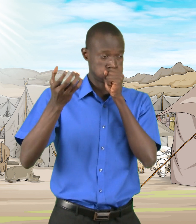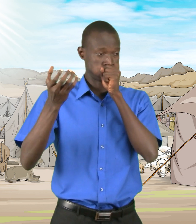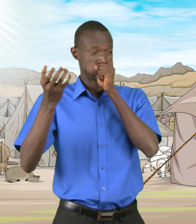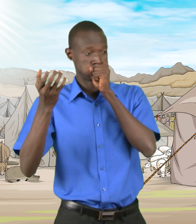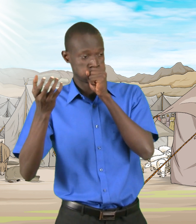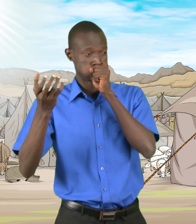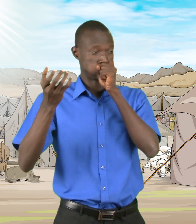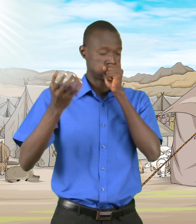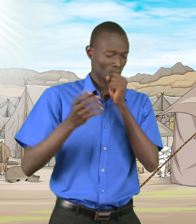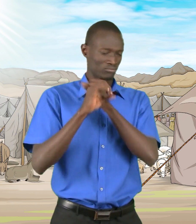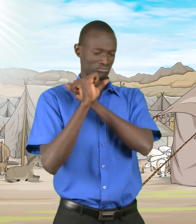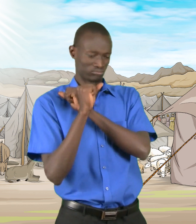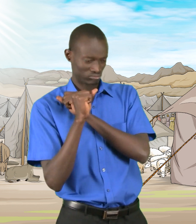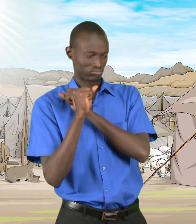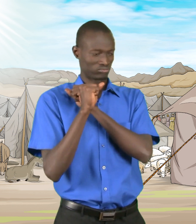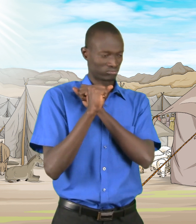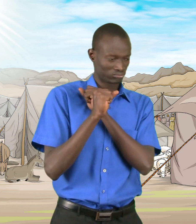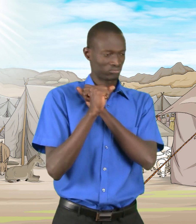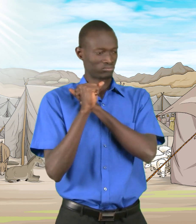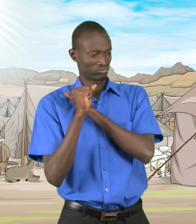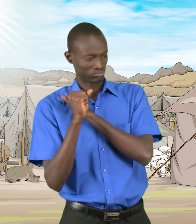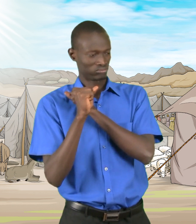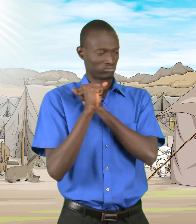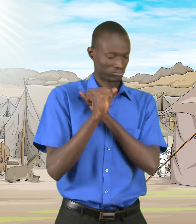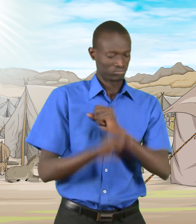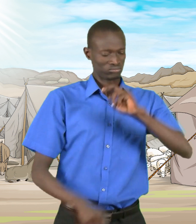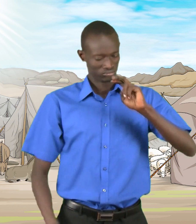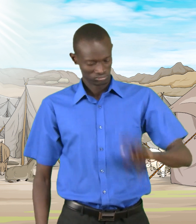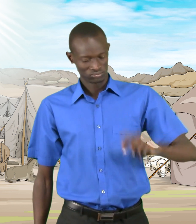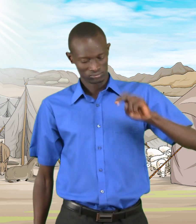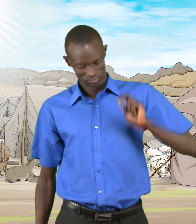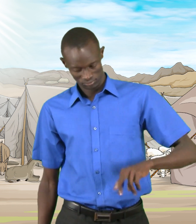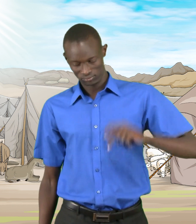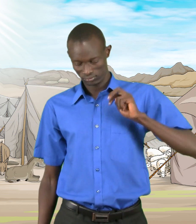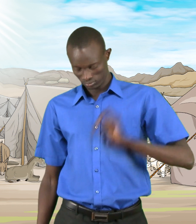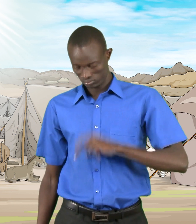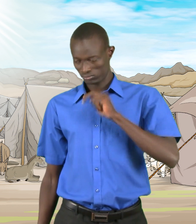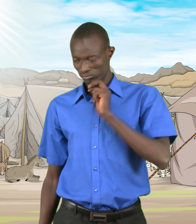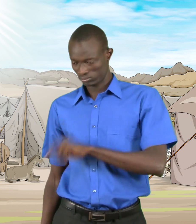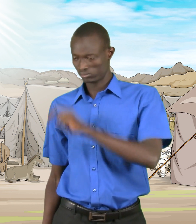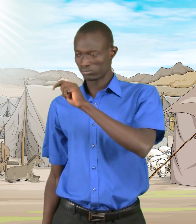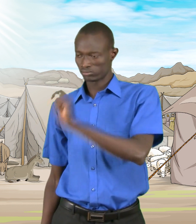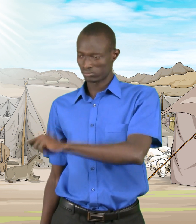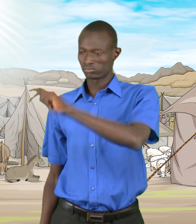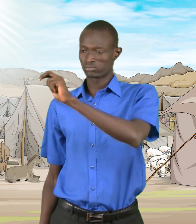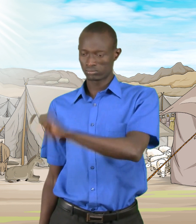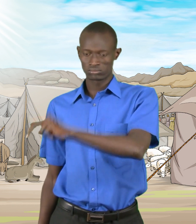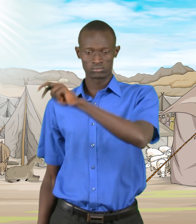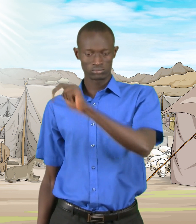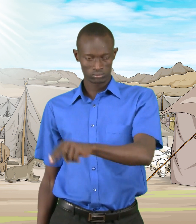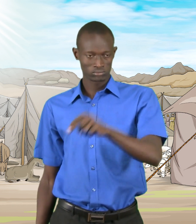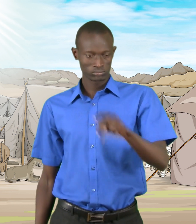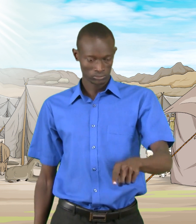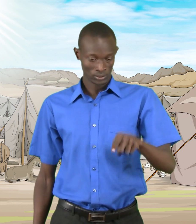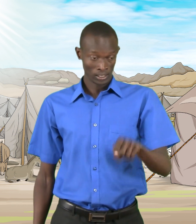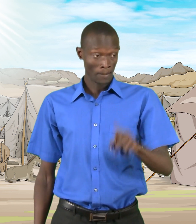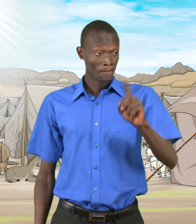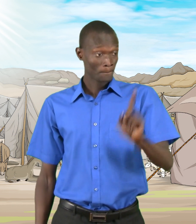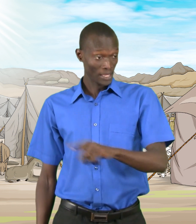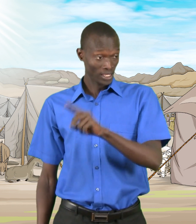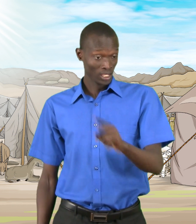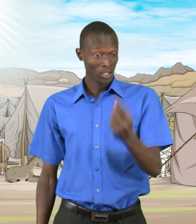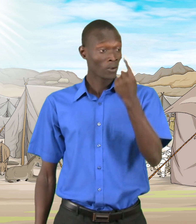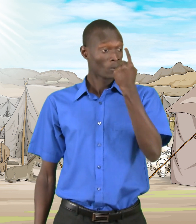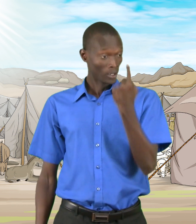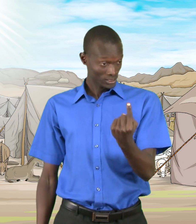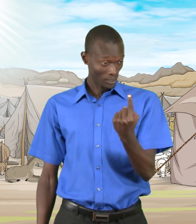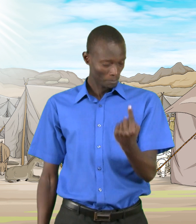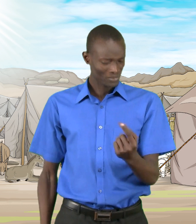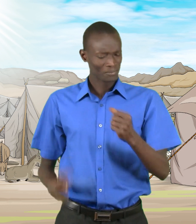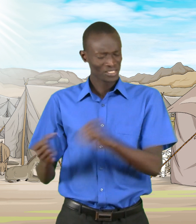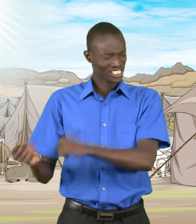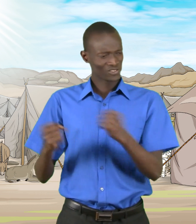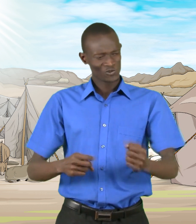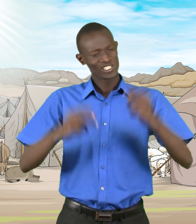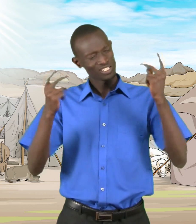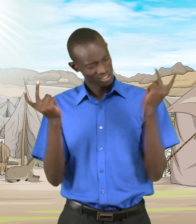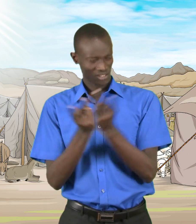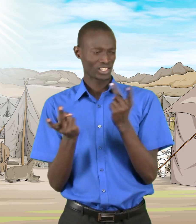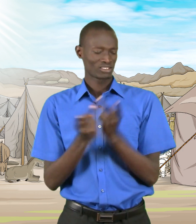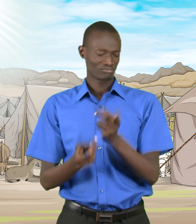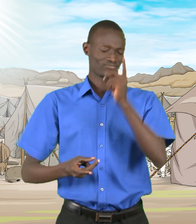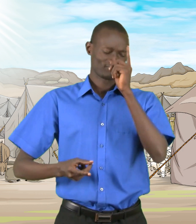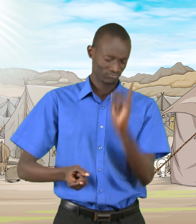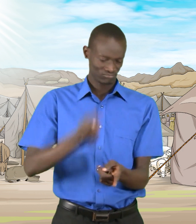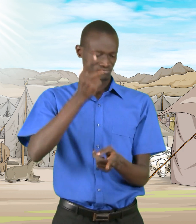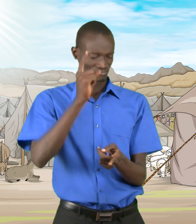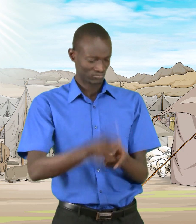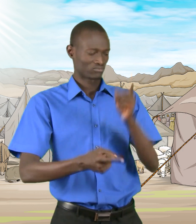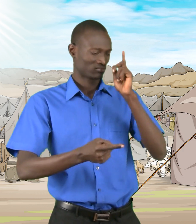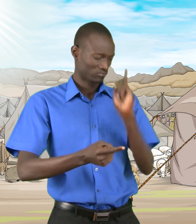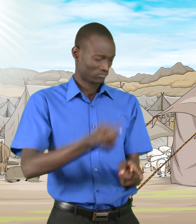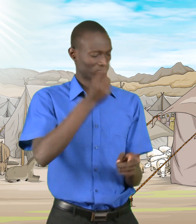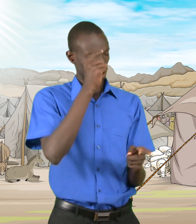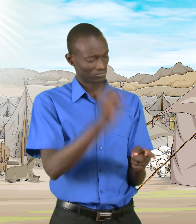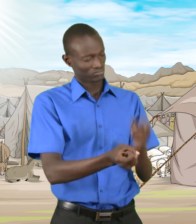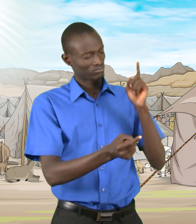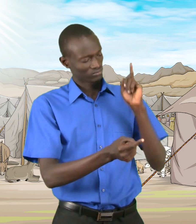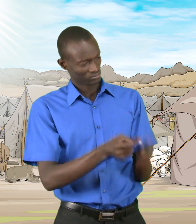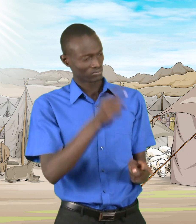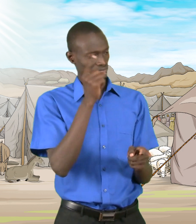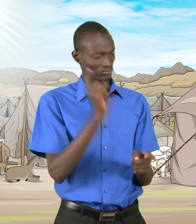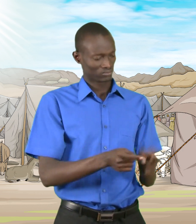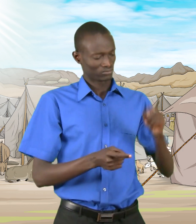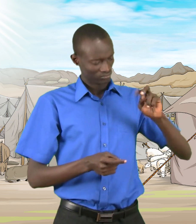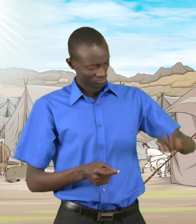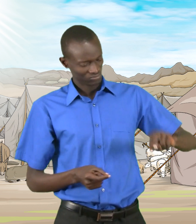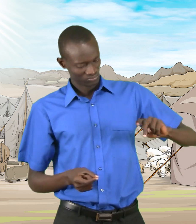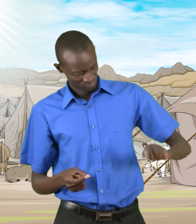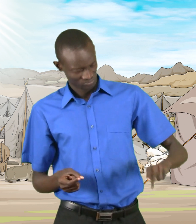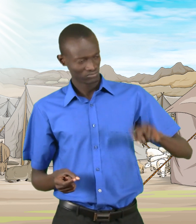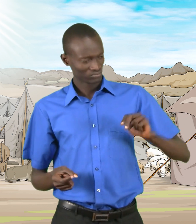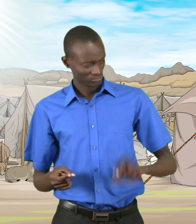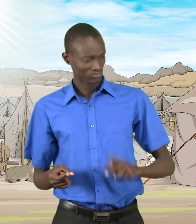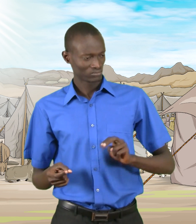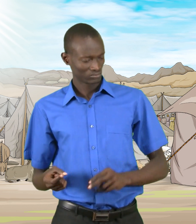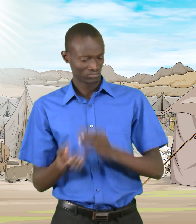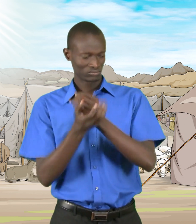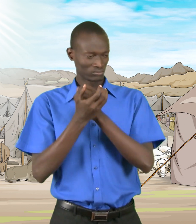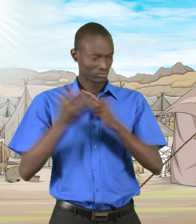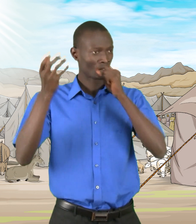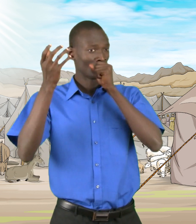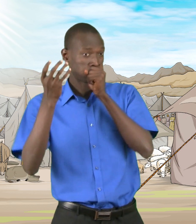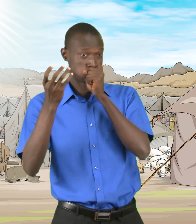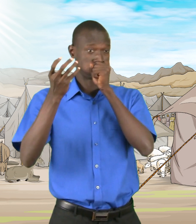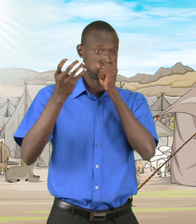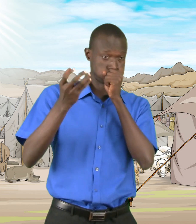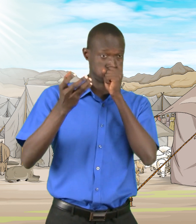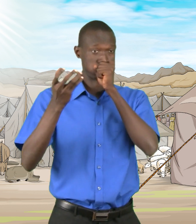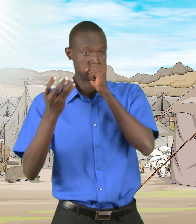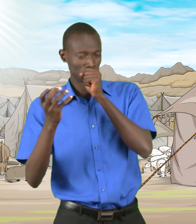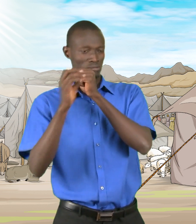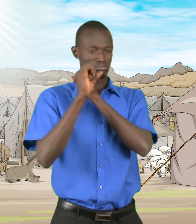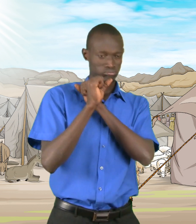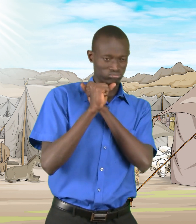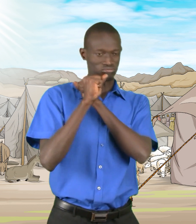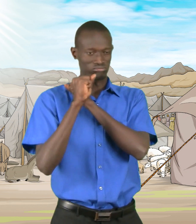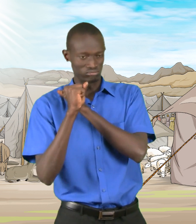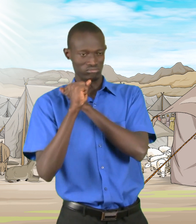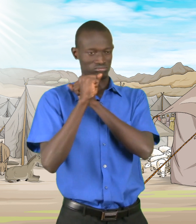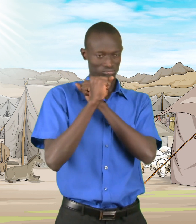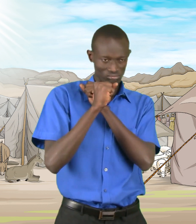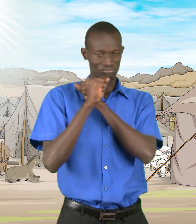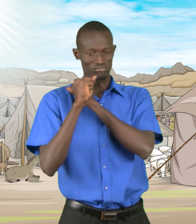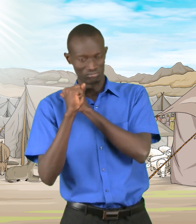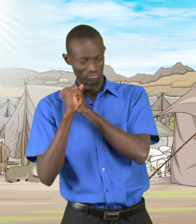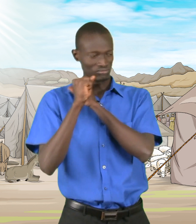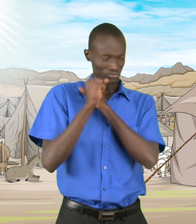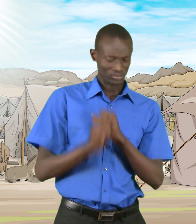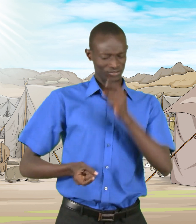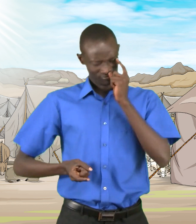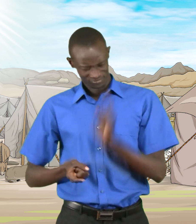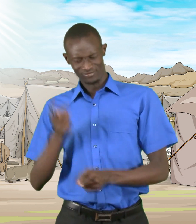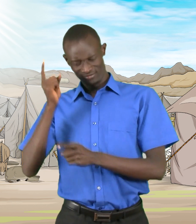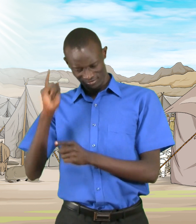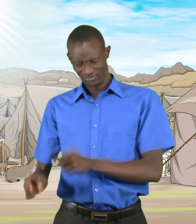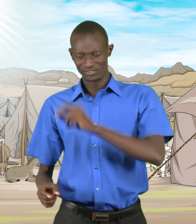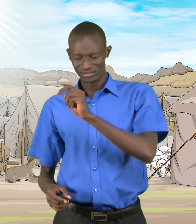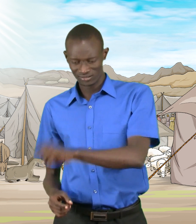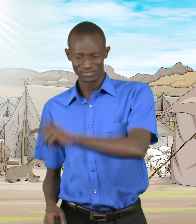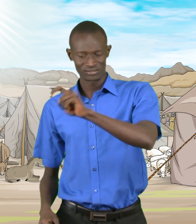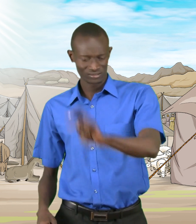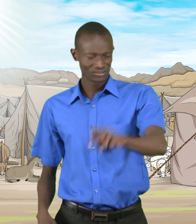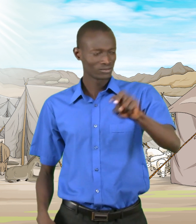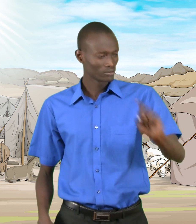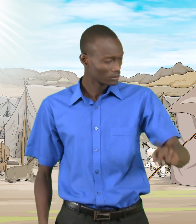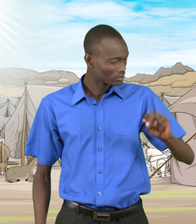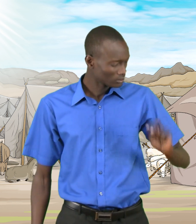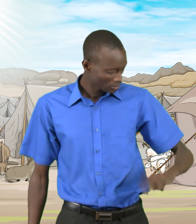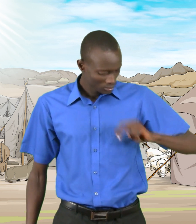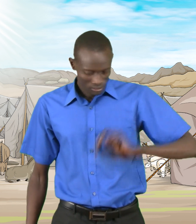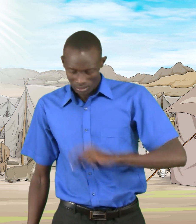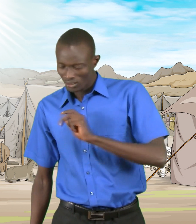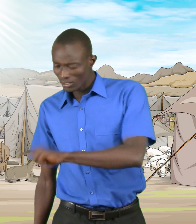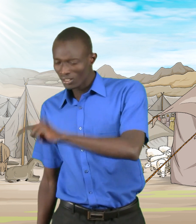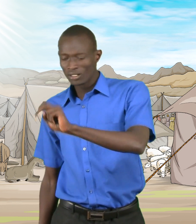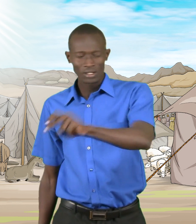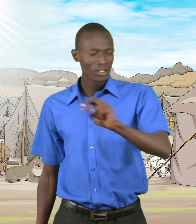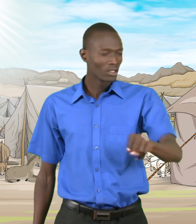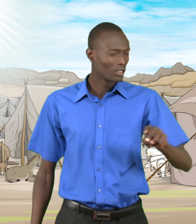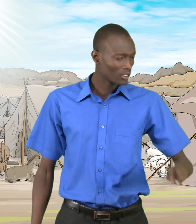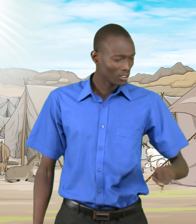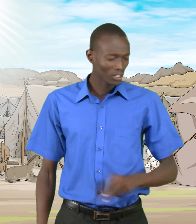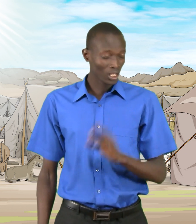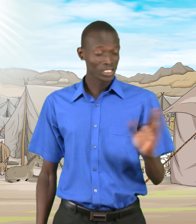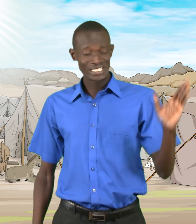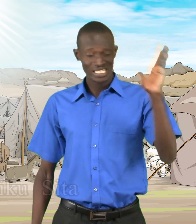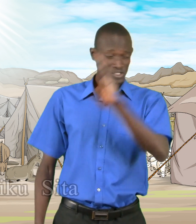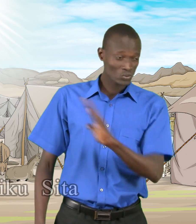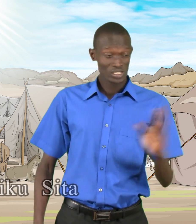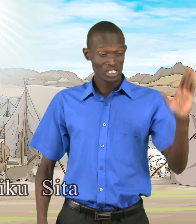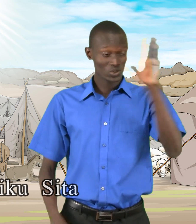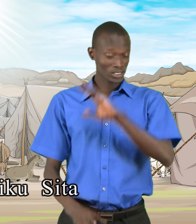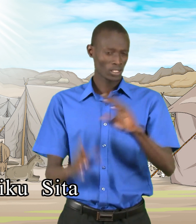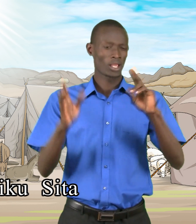March around the city with all the men of war, circling the city one time.